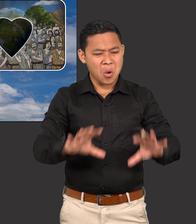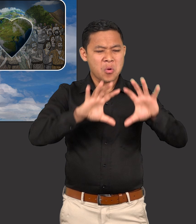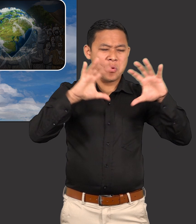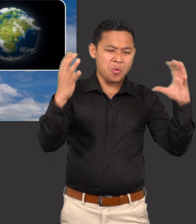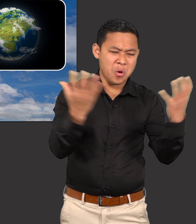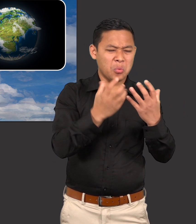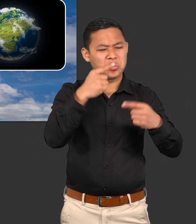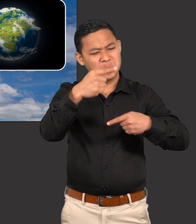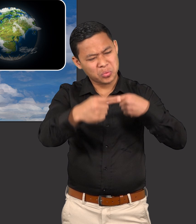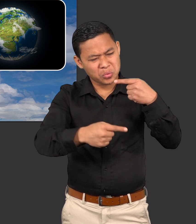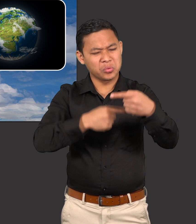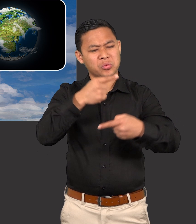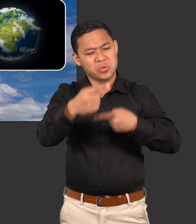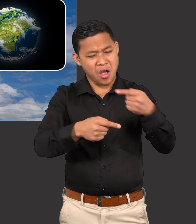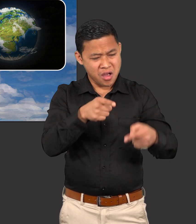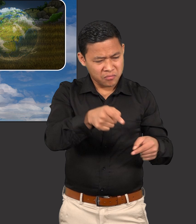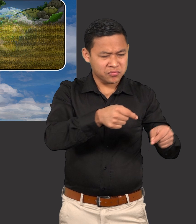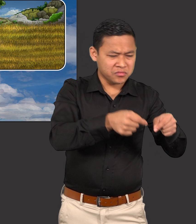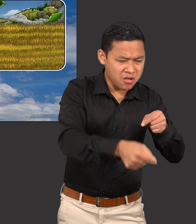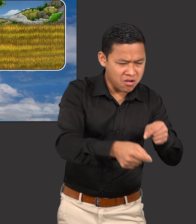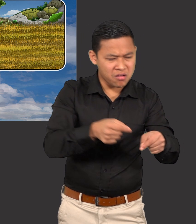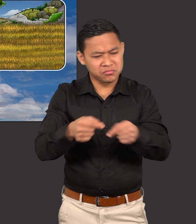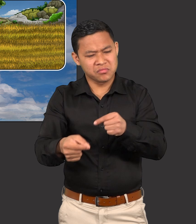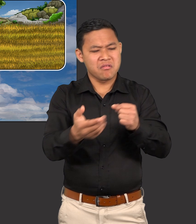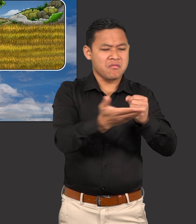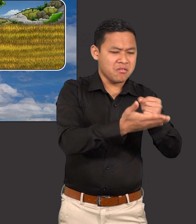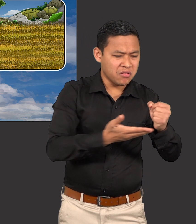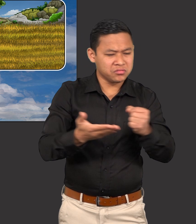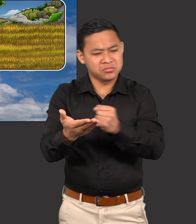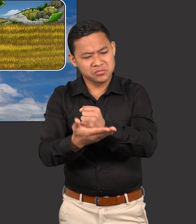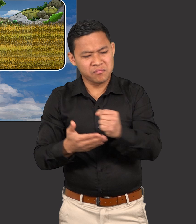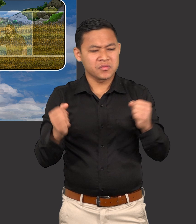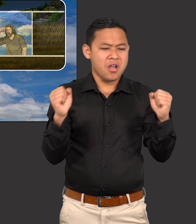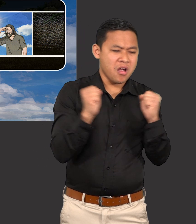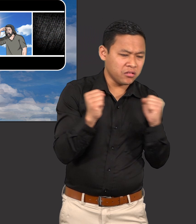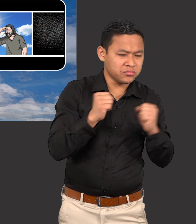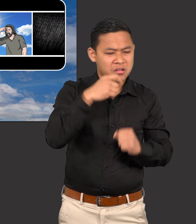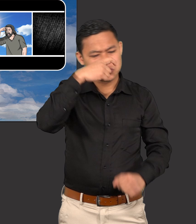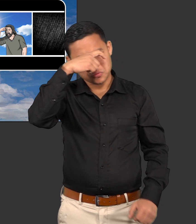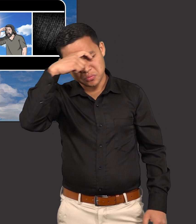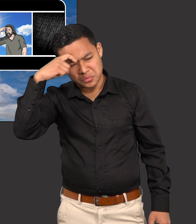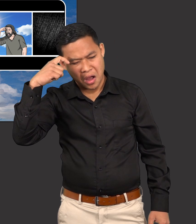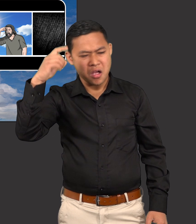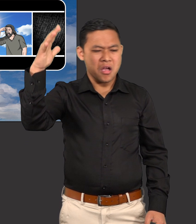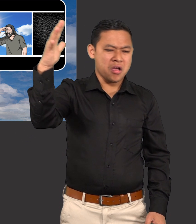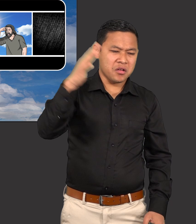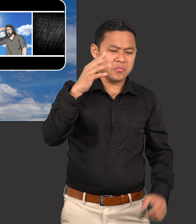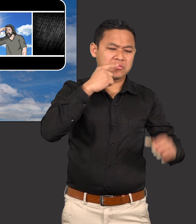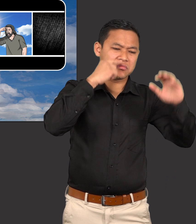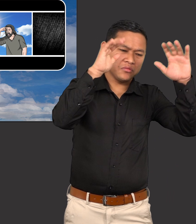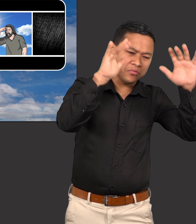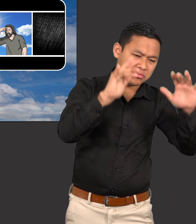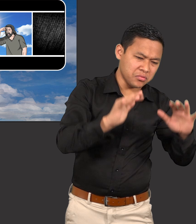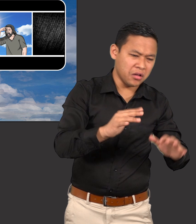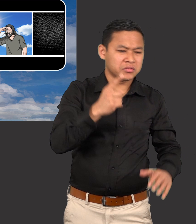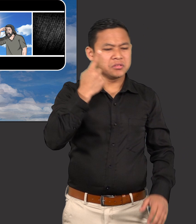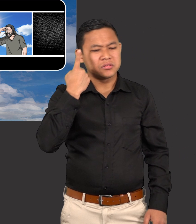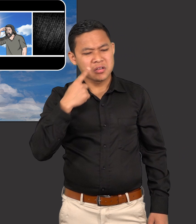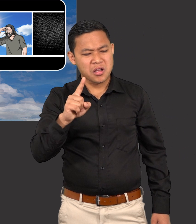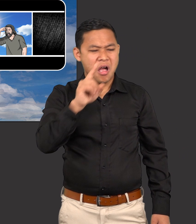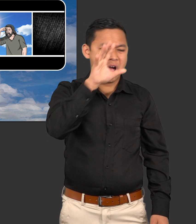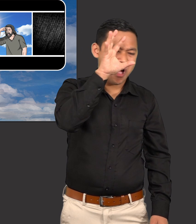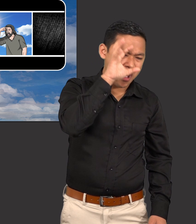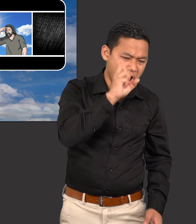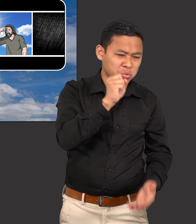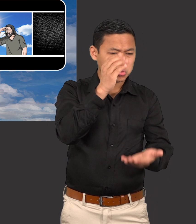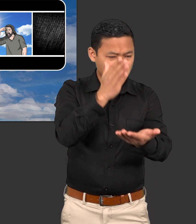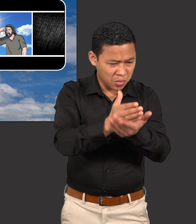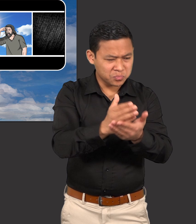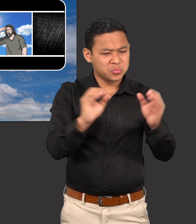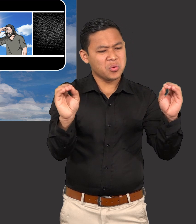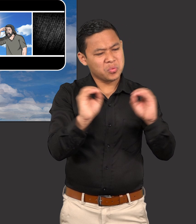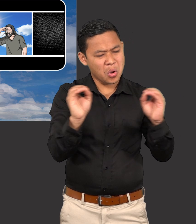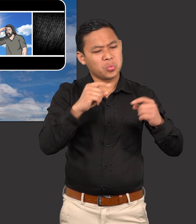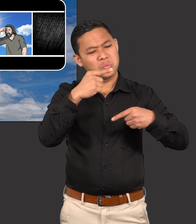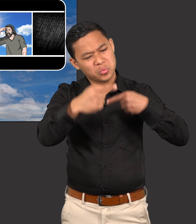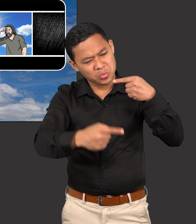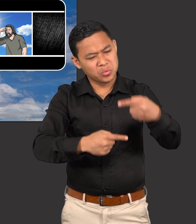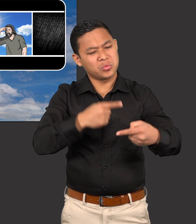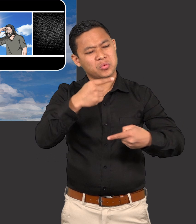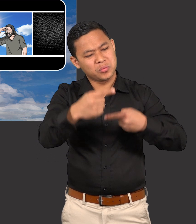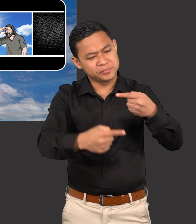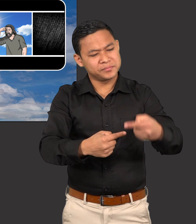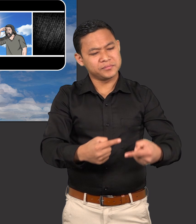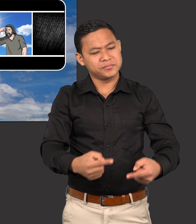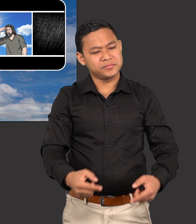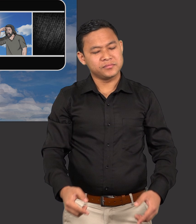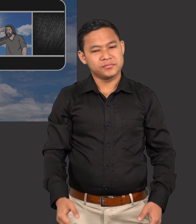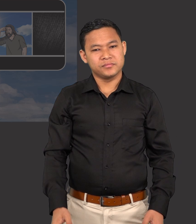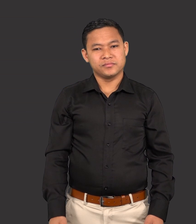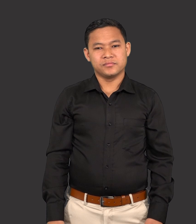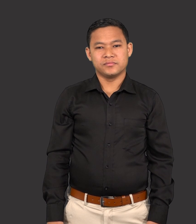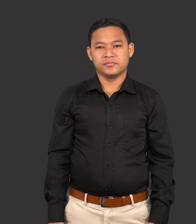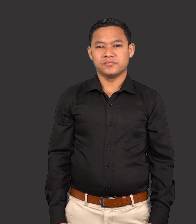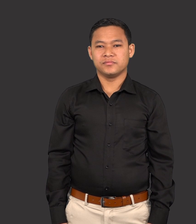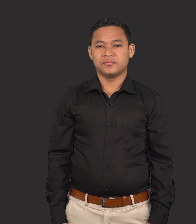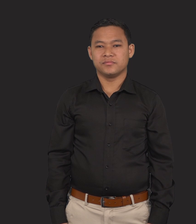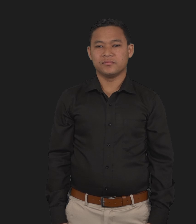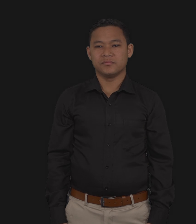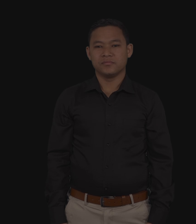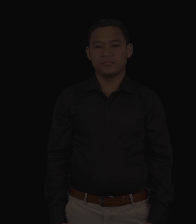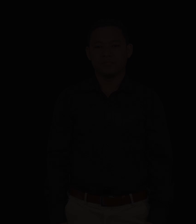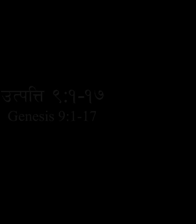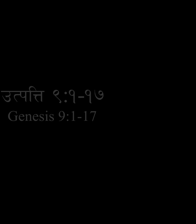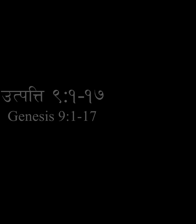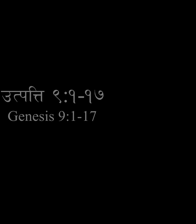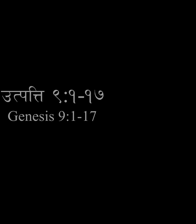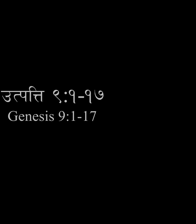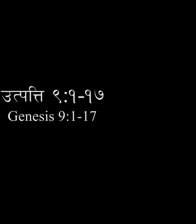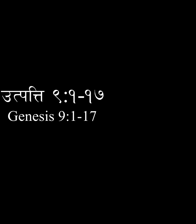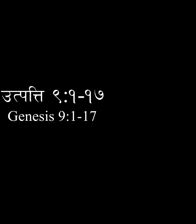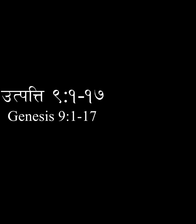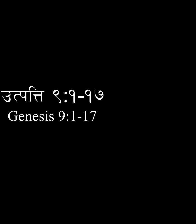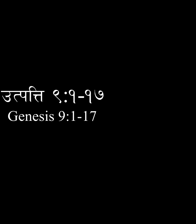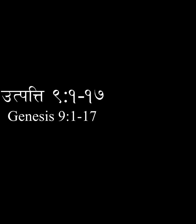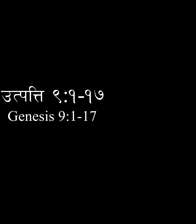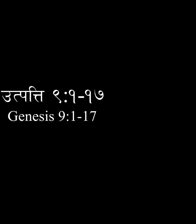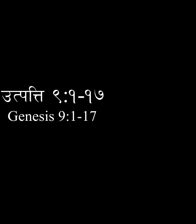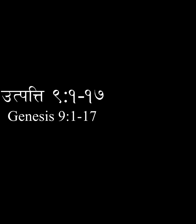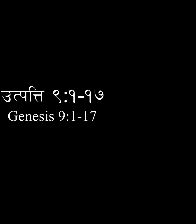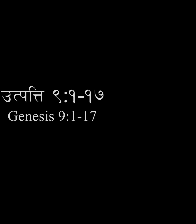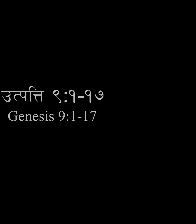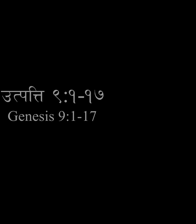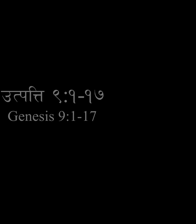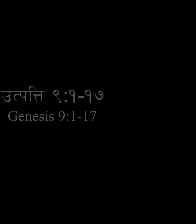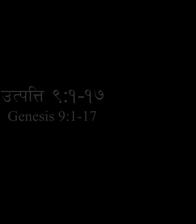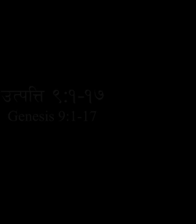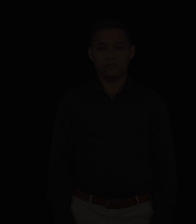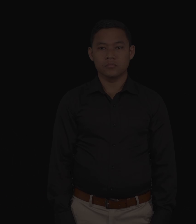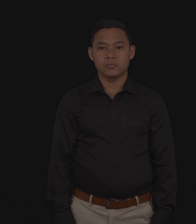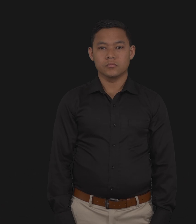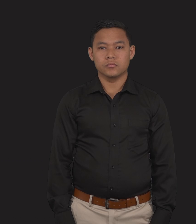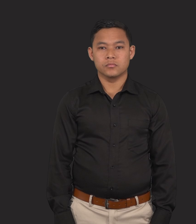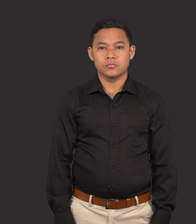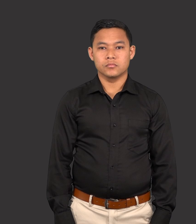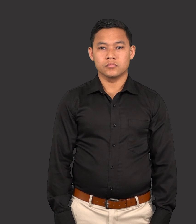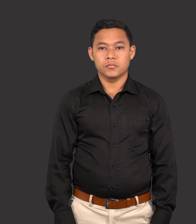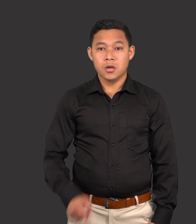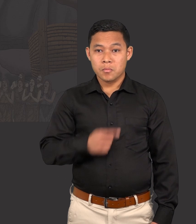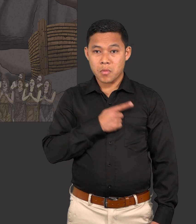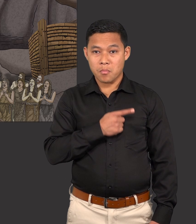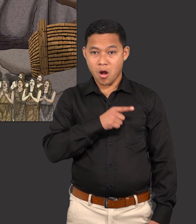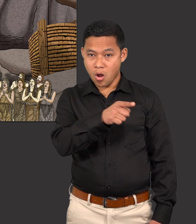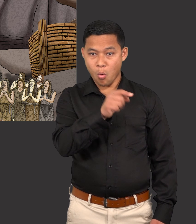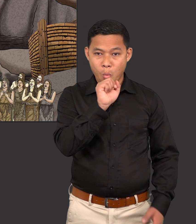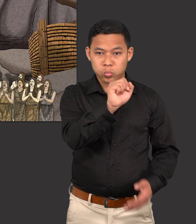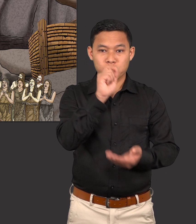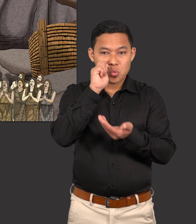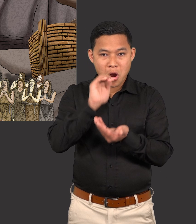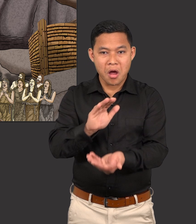As long as the earth endures, seedtime and harvest, cold and heat, summer and winter, day and night shall never cease.”